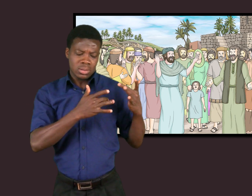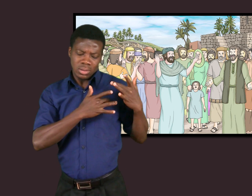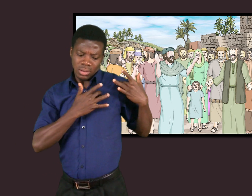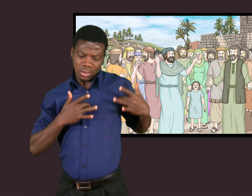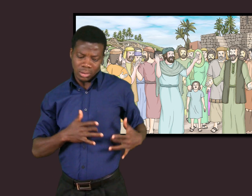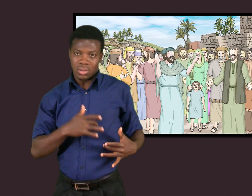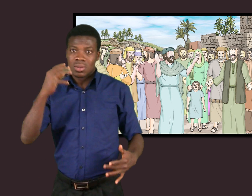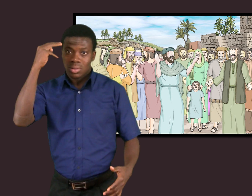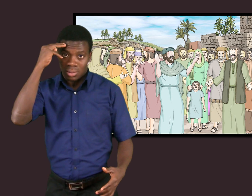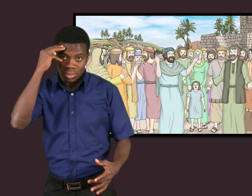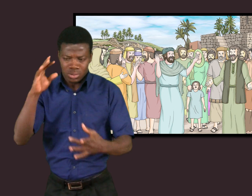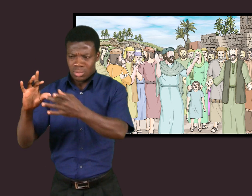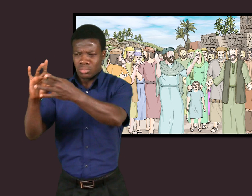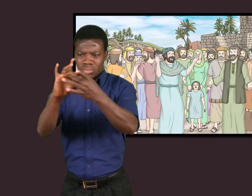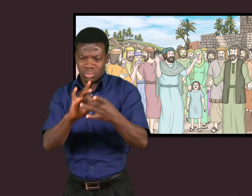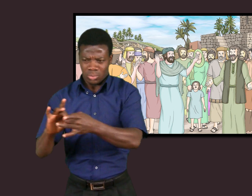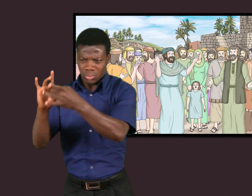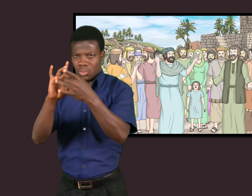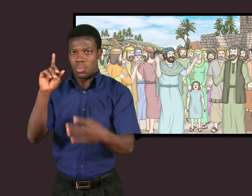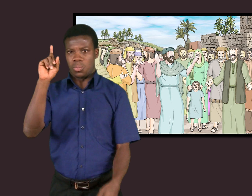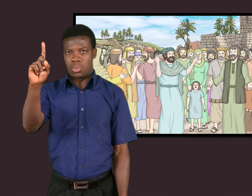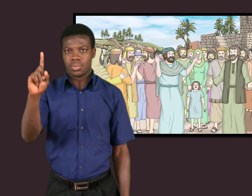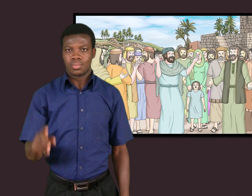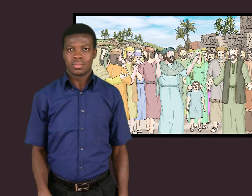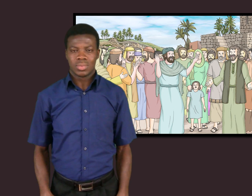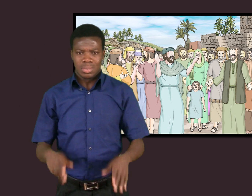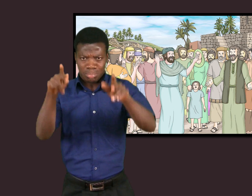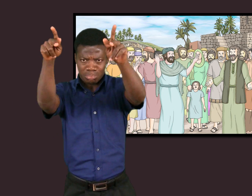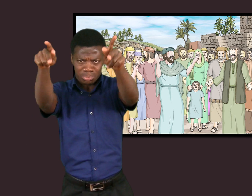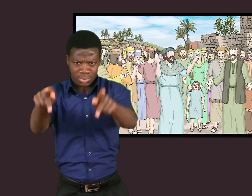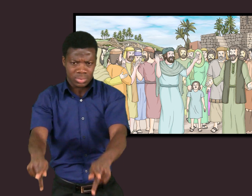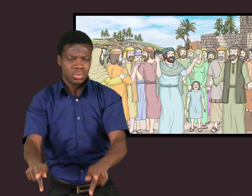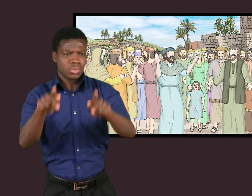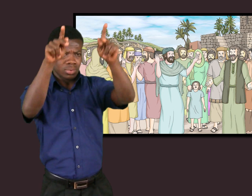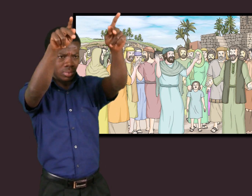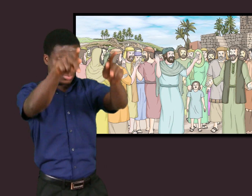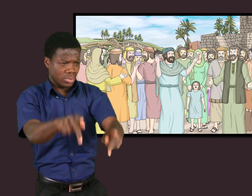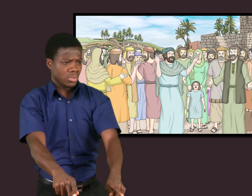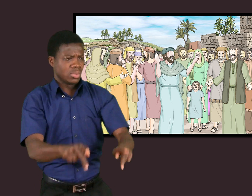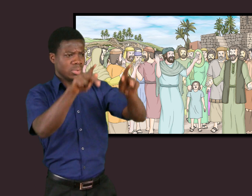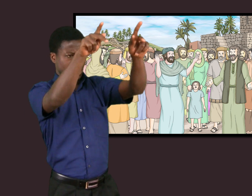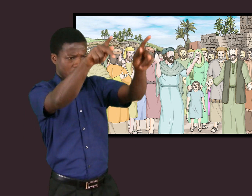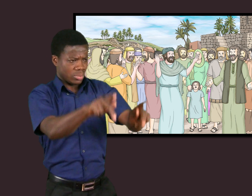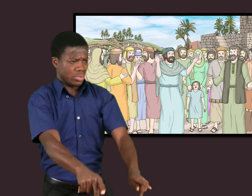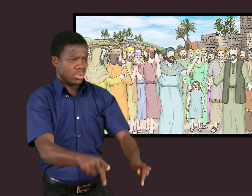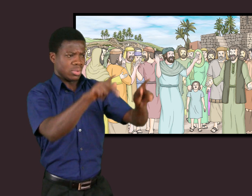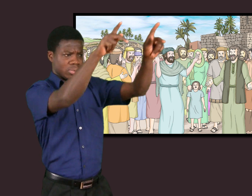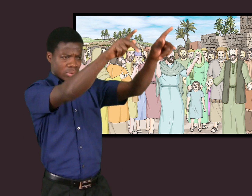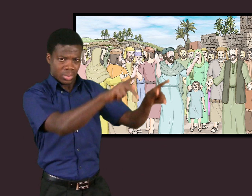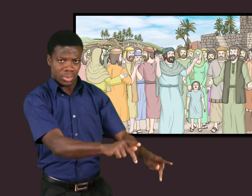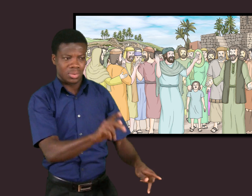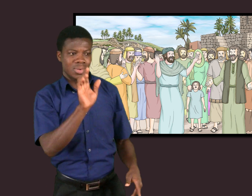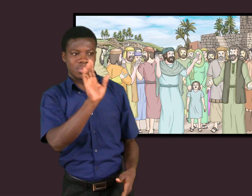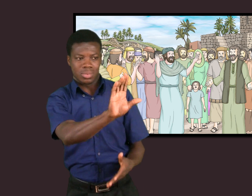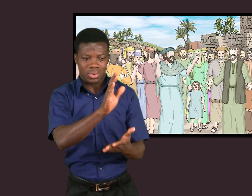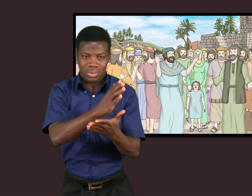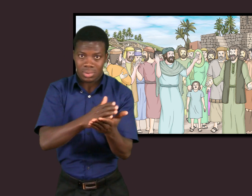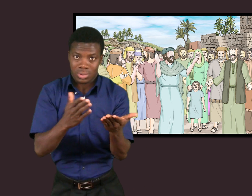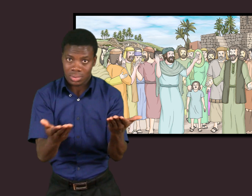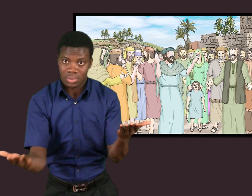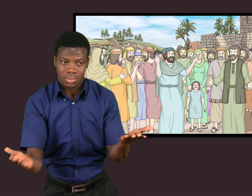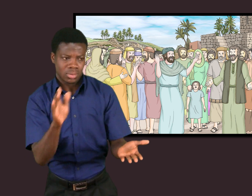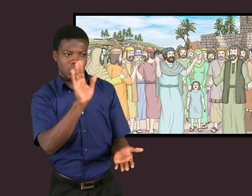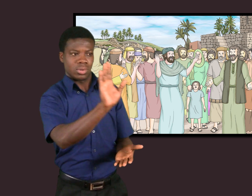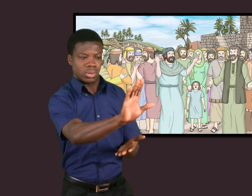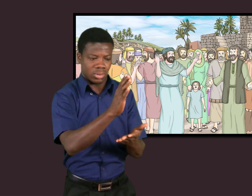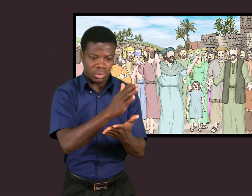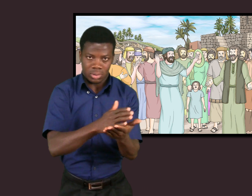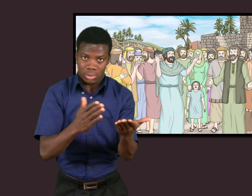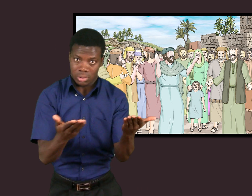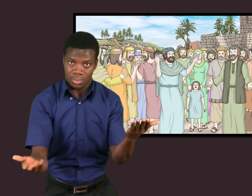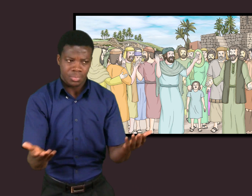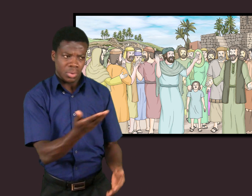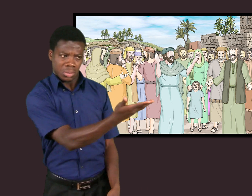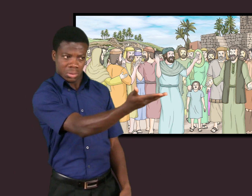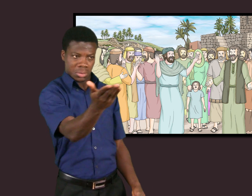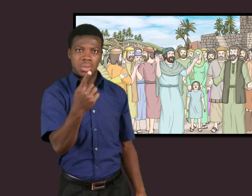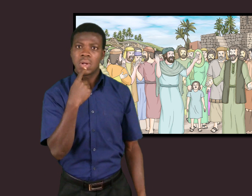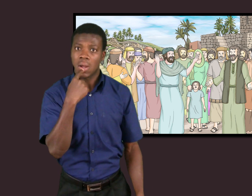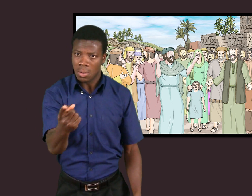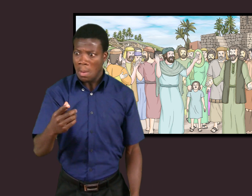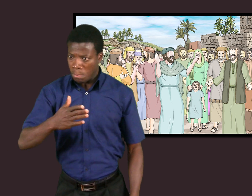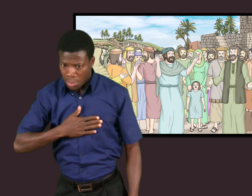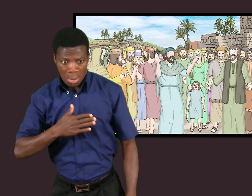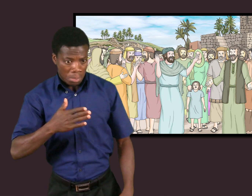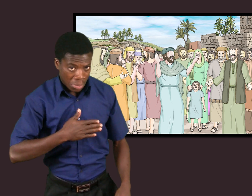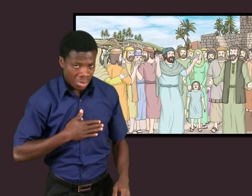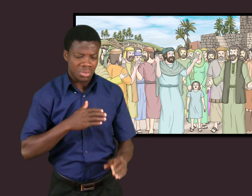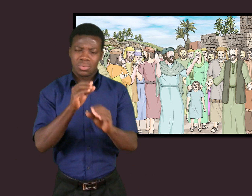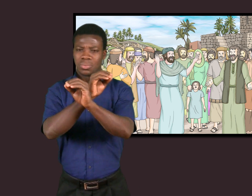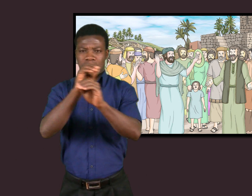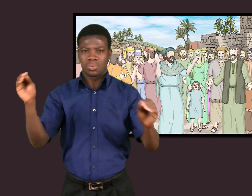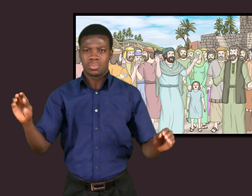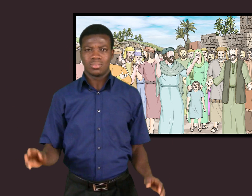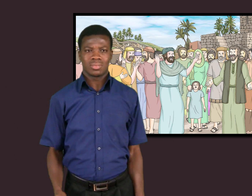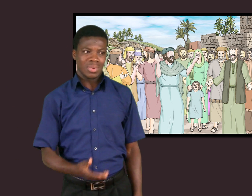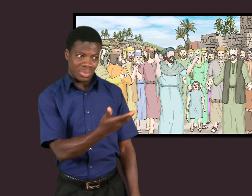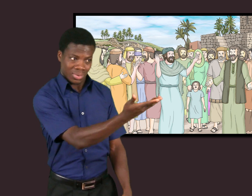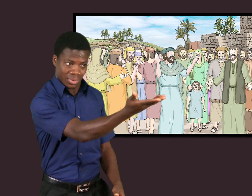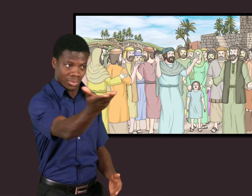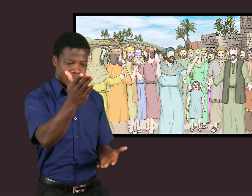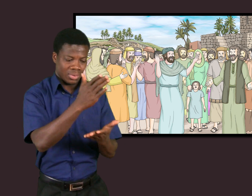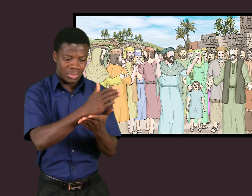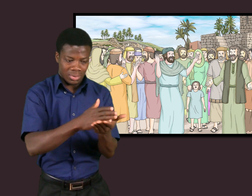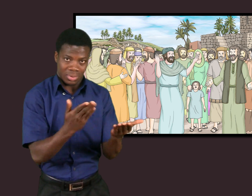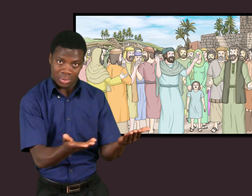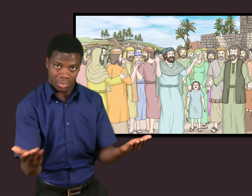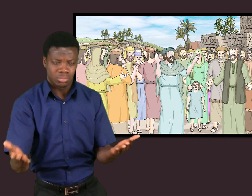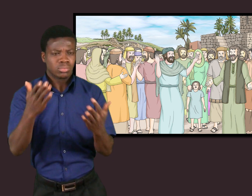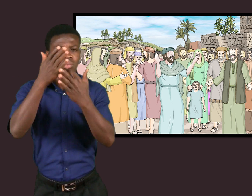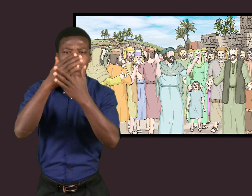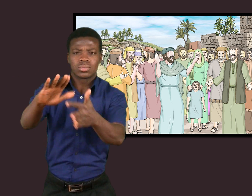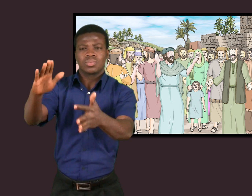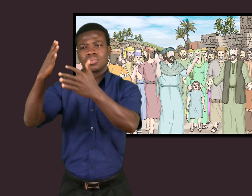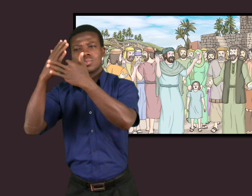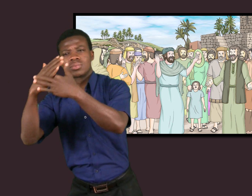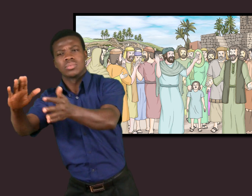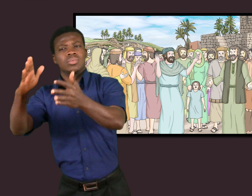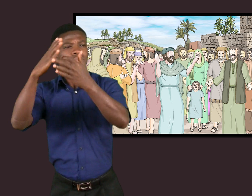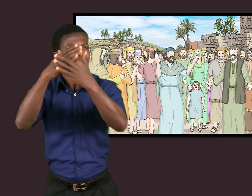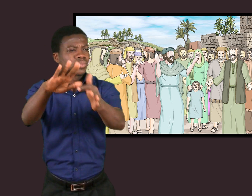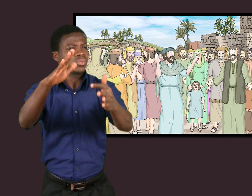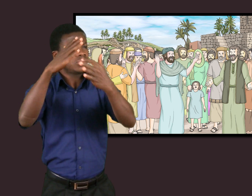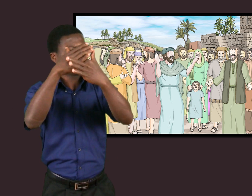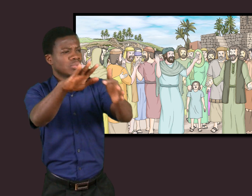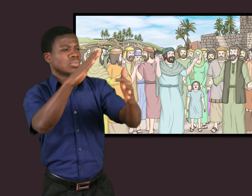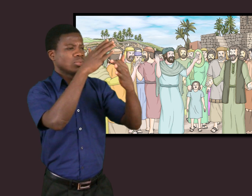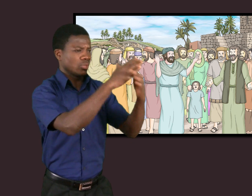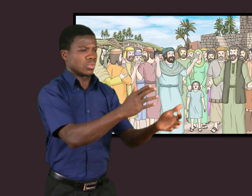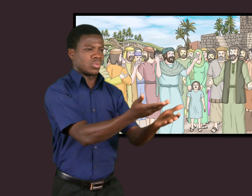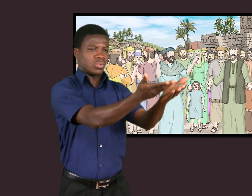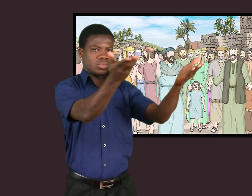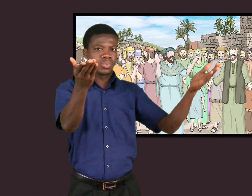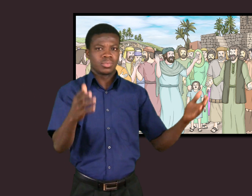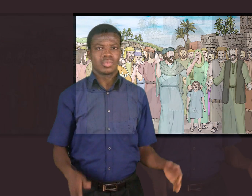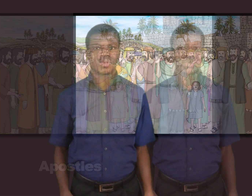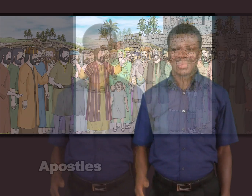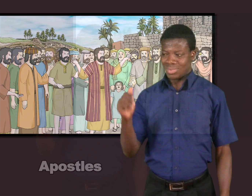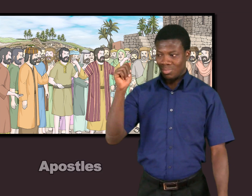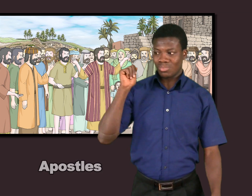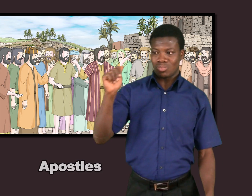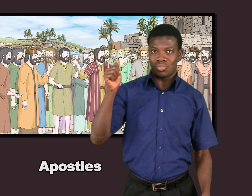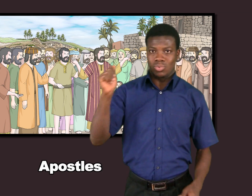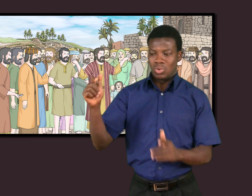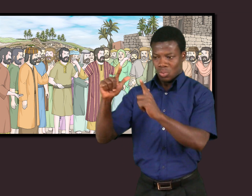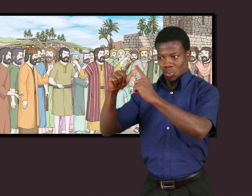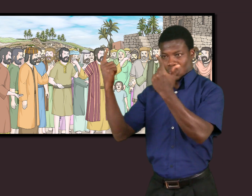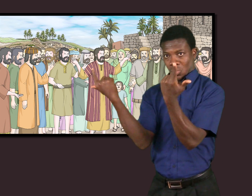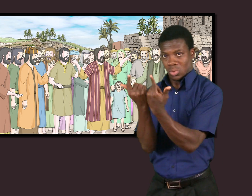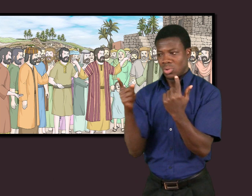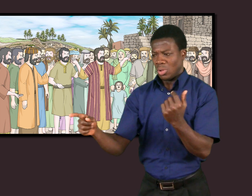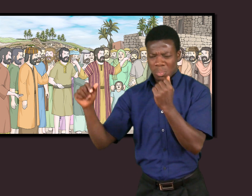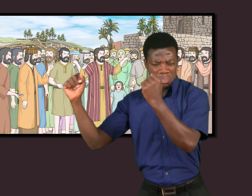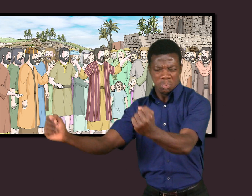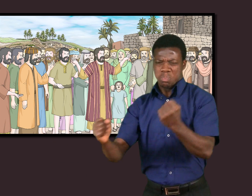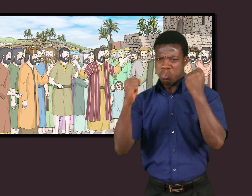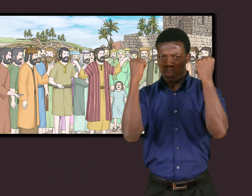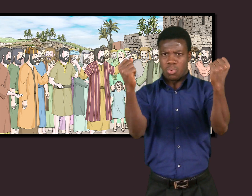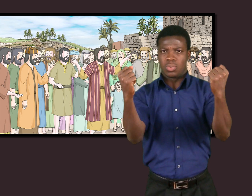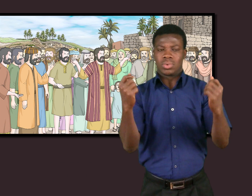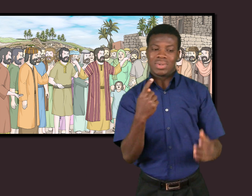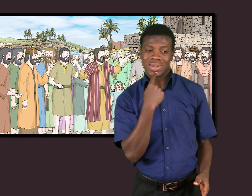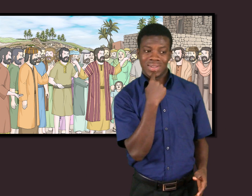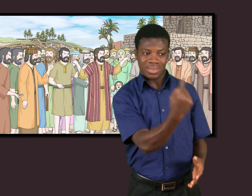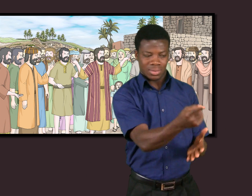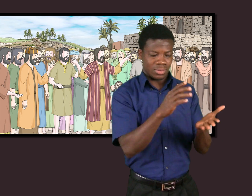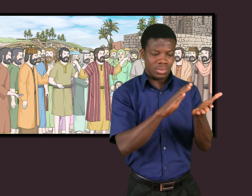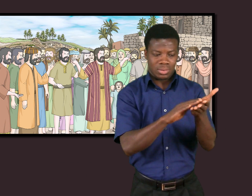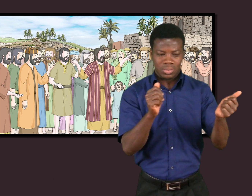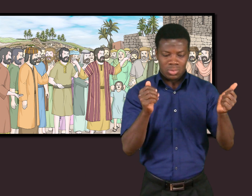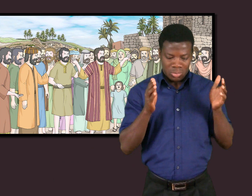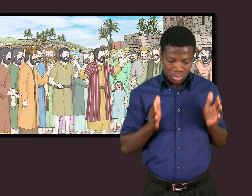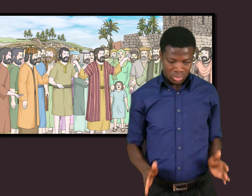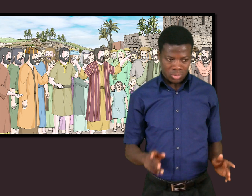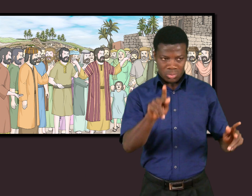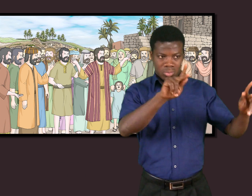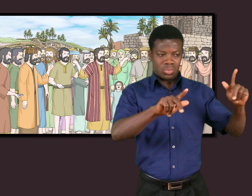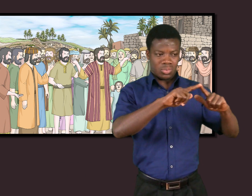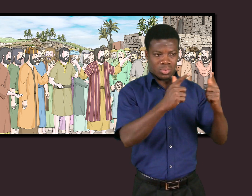No one claimed that any of his possessions was his own, but they shared everything they owned.